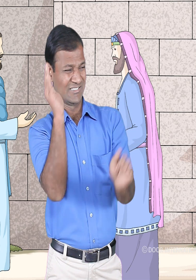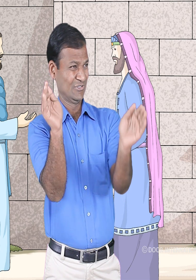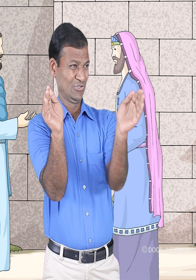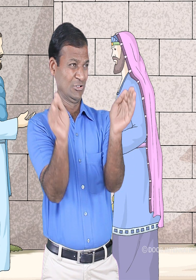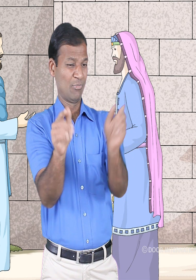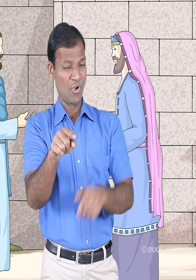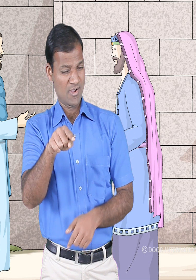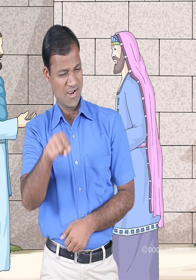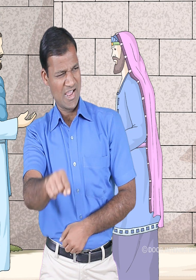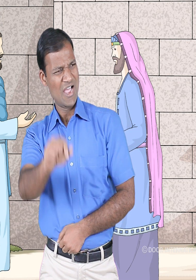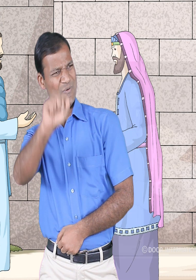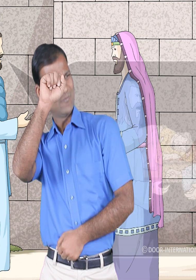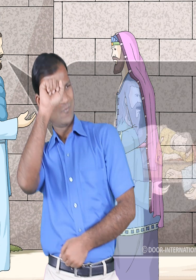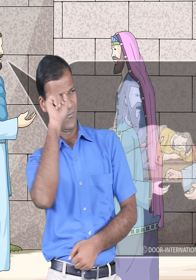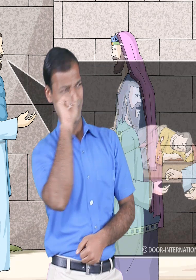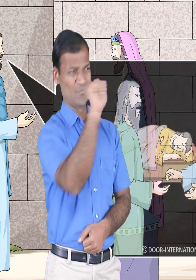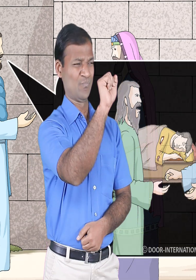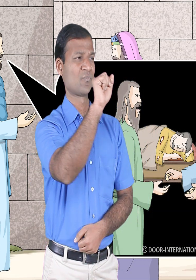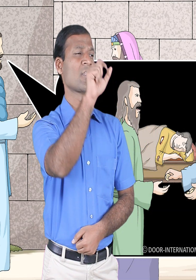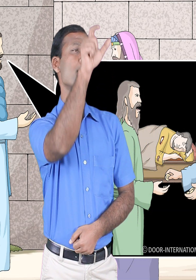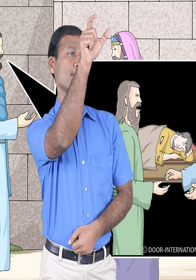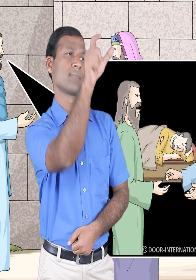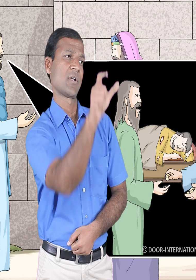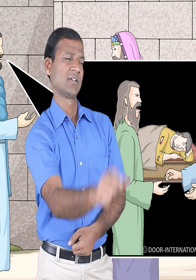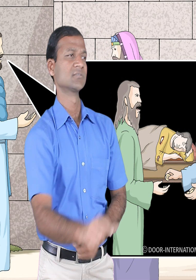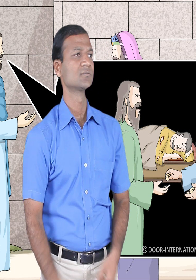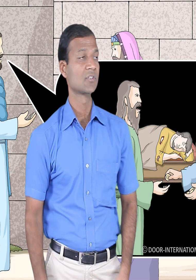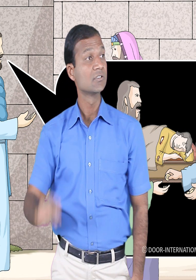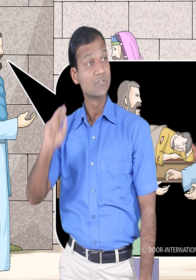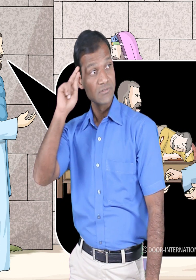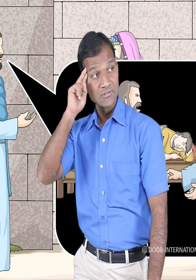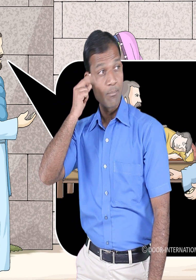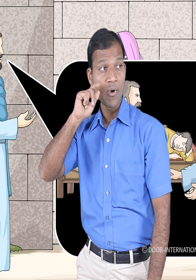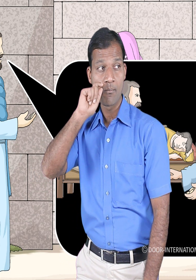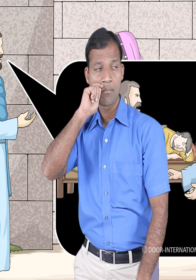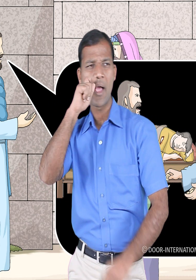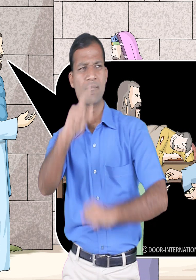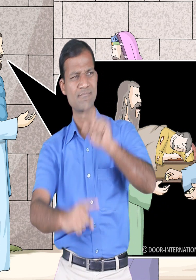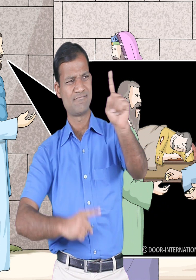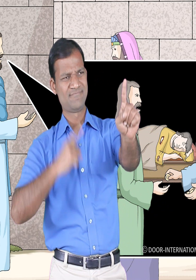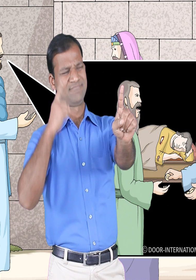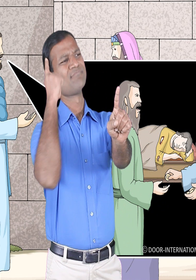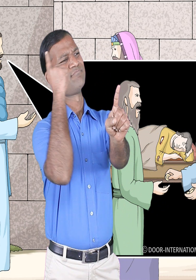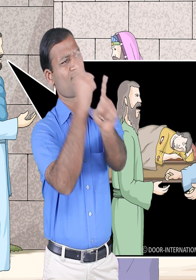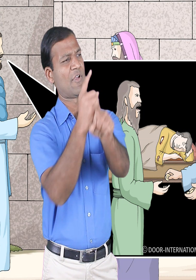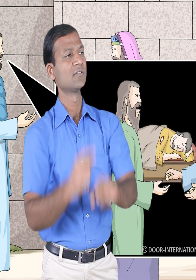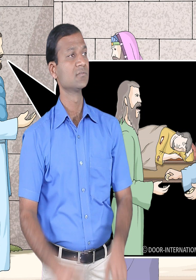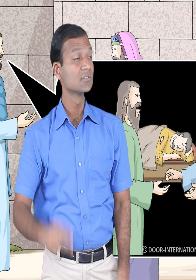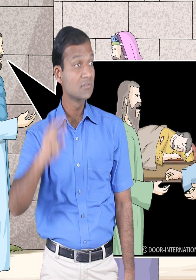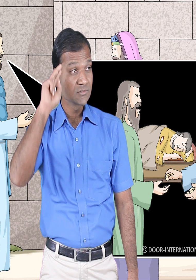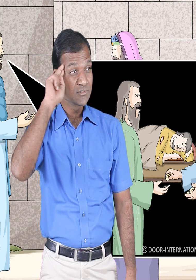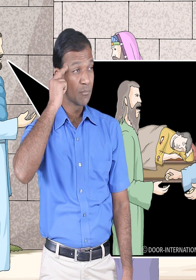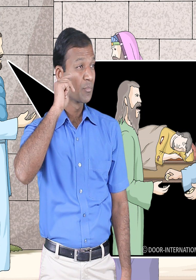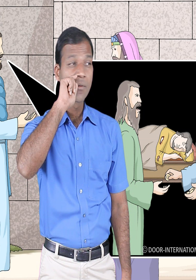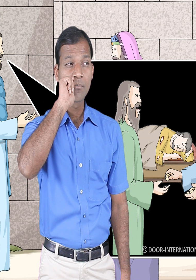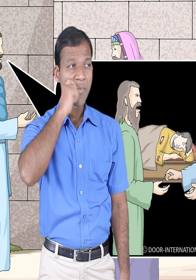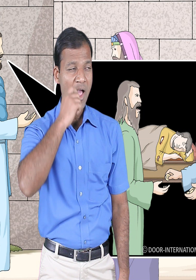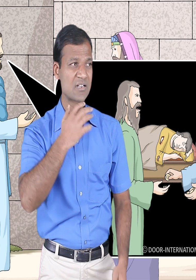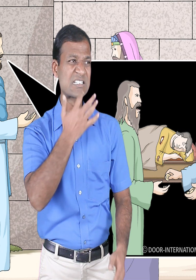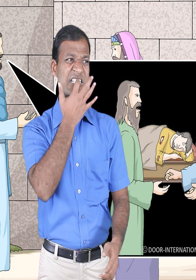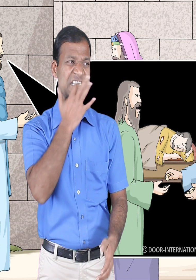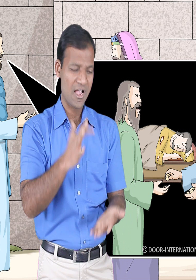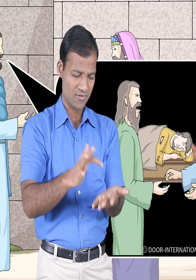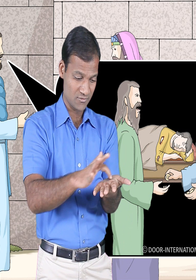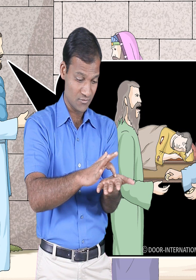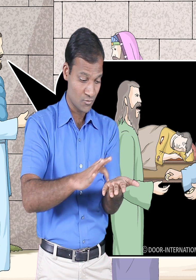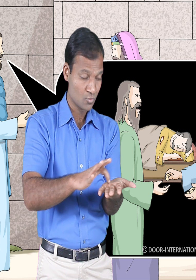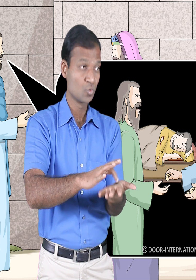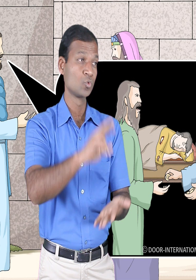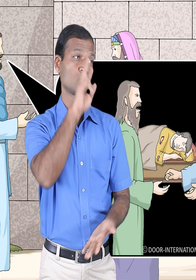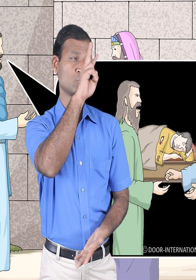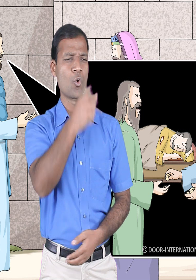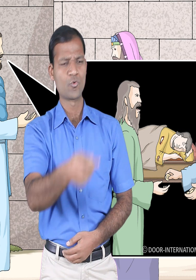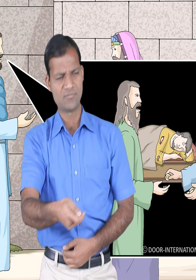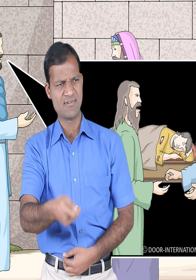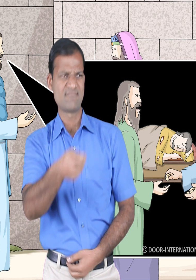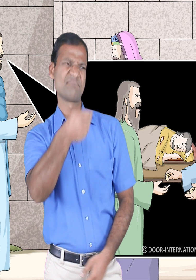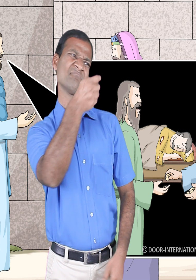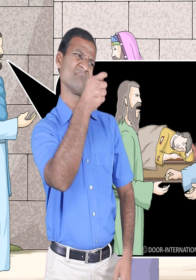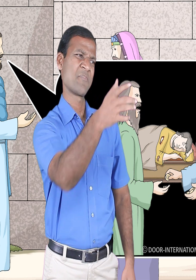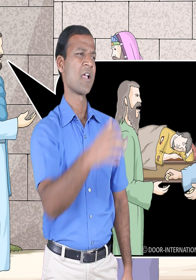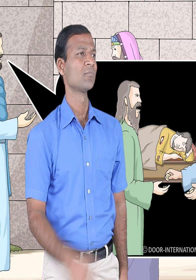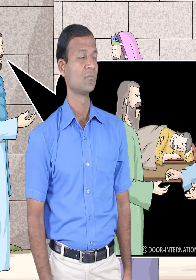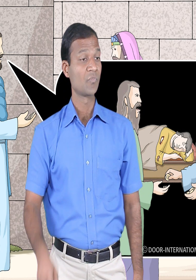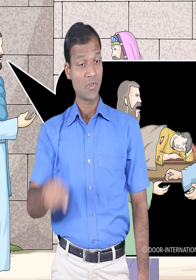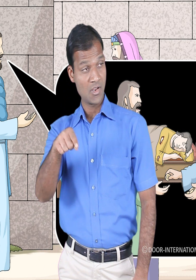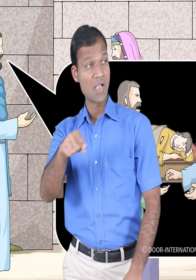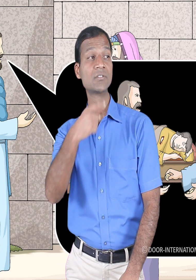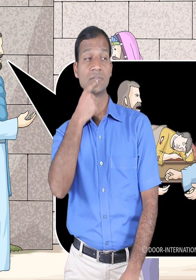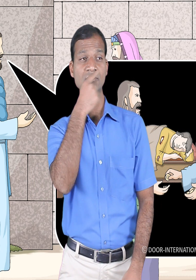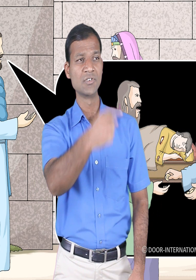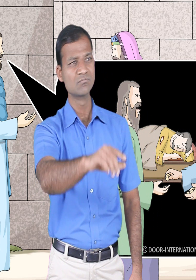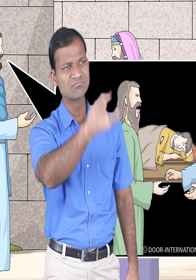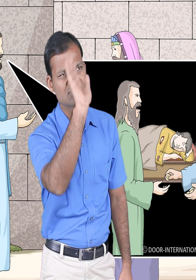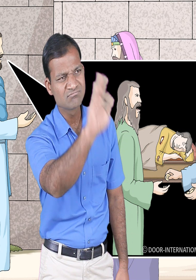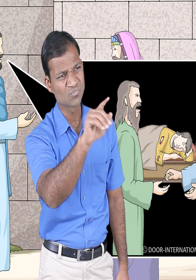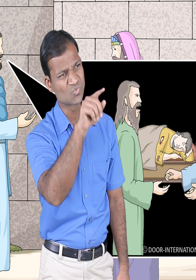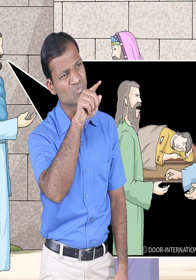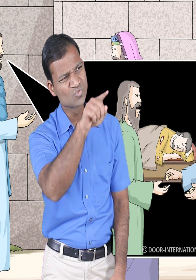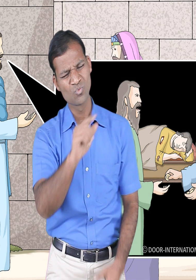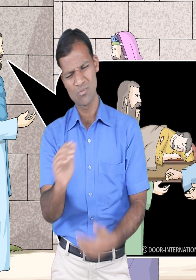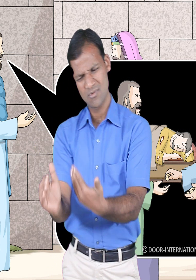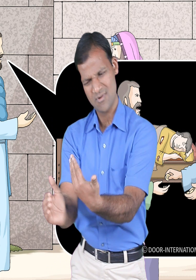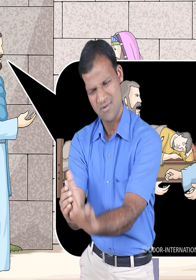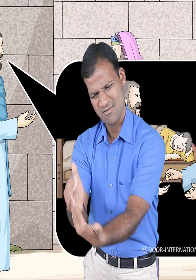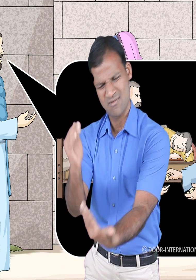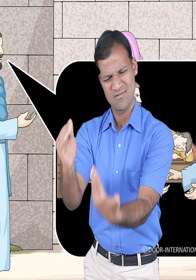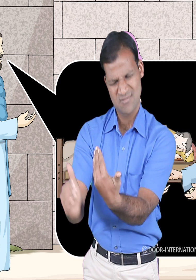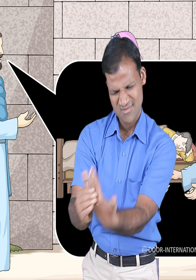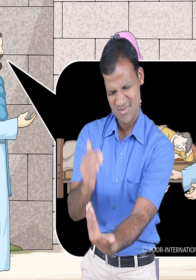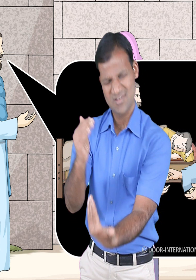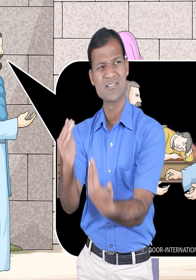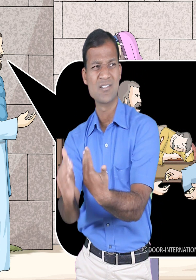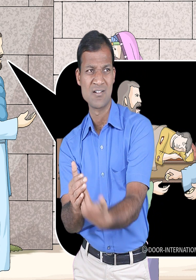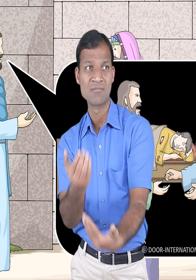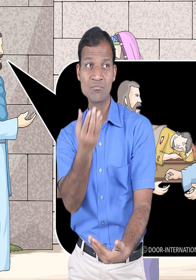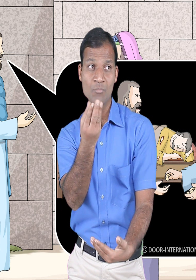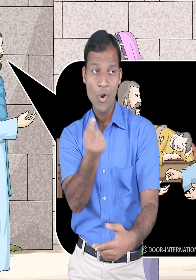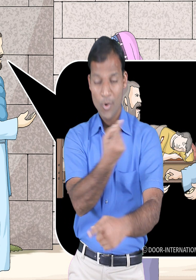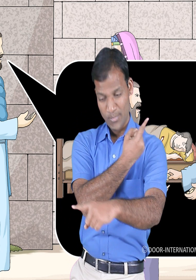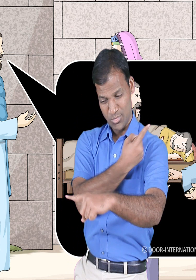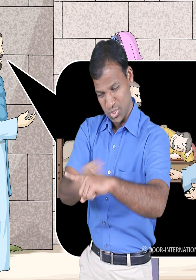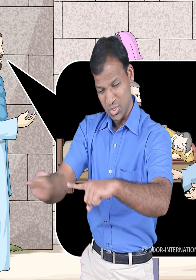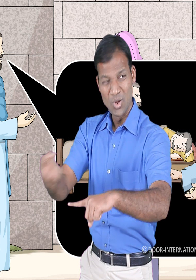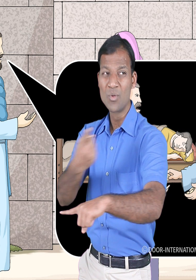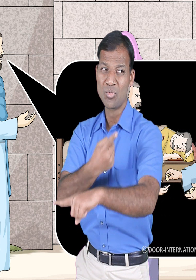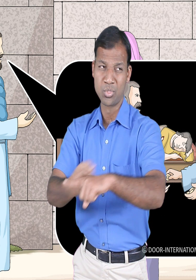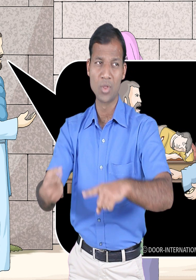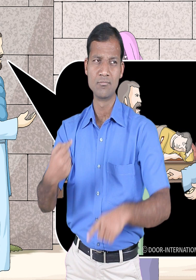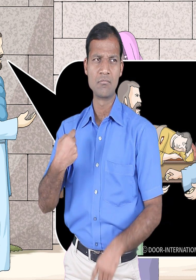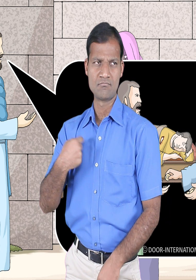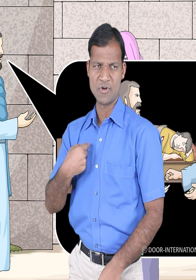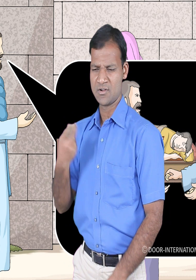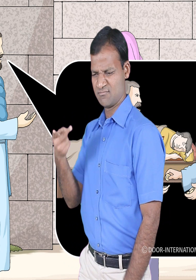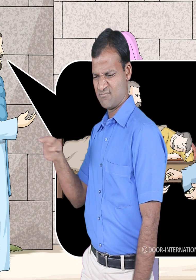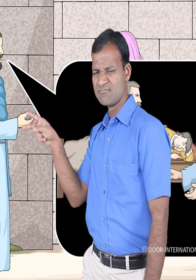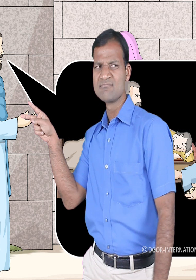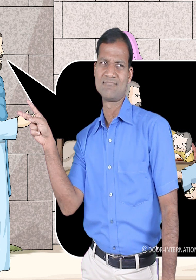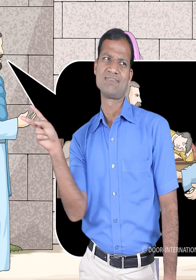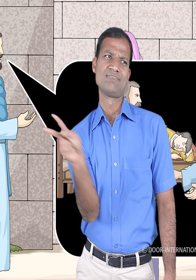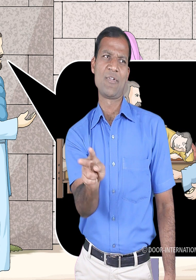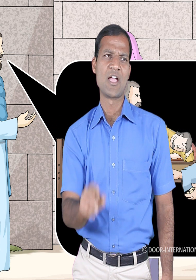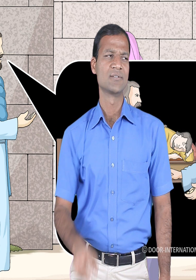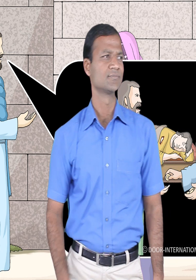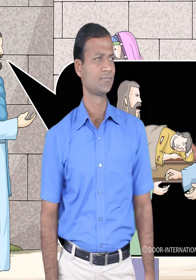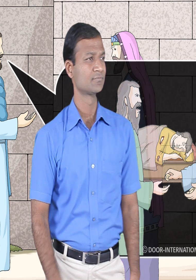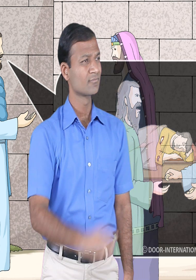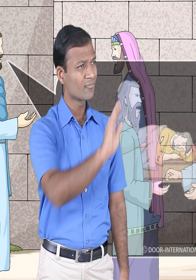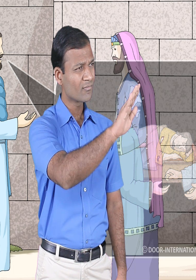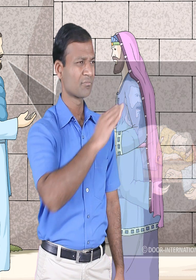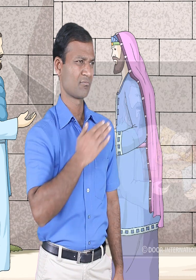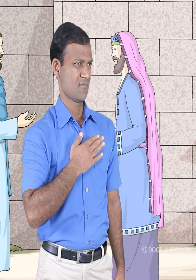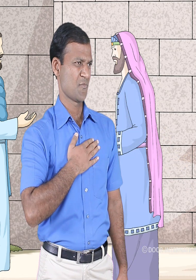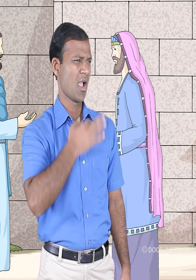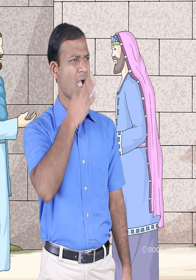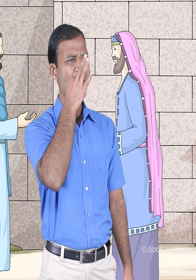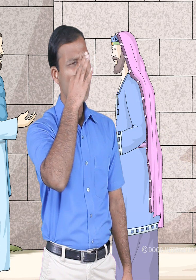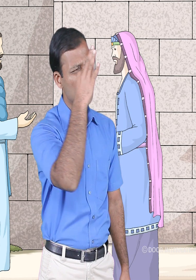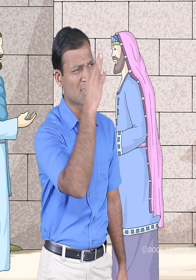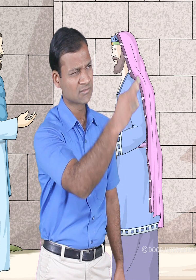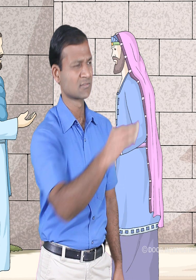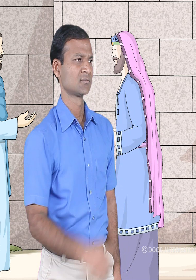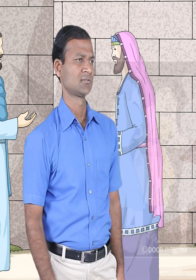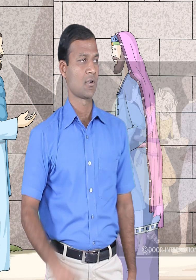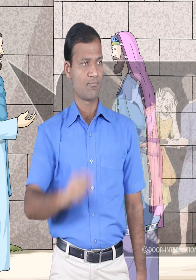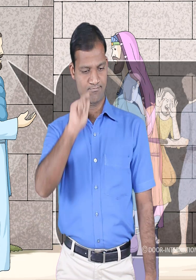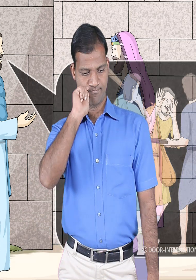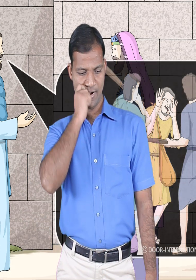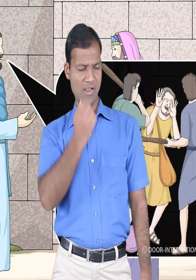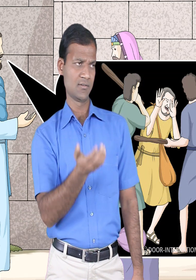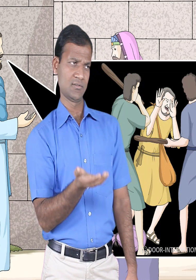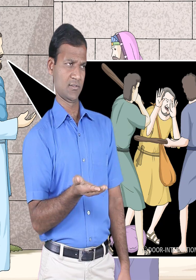Then he put him on his own animal, brought him to an inn, and took care of him. The next day he took out two denarii and gave them to the innkeeper. ‘Take care of him,’ he said, ‘and on my return I will repay you for any additional expense.’